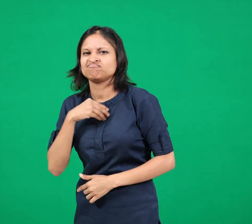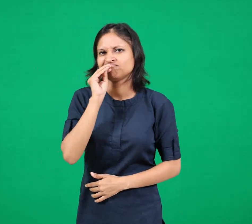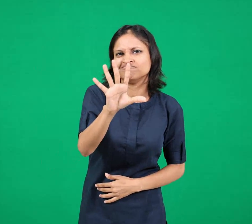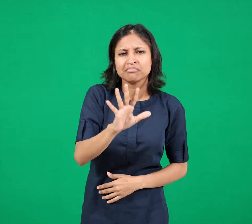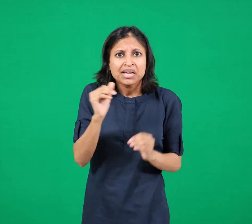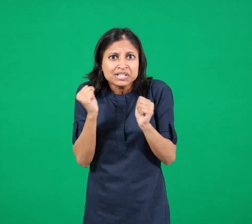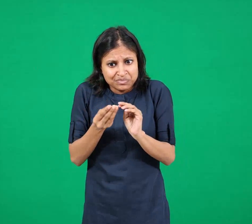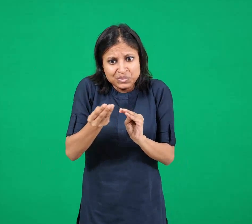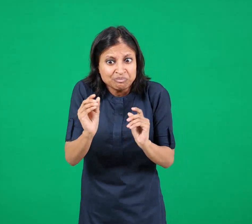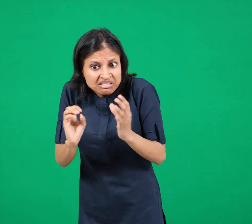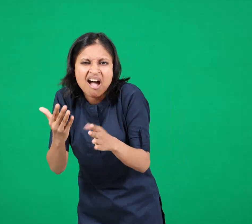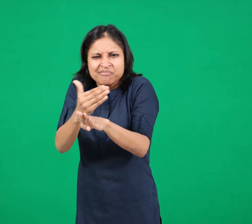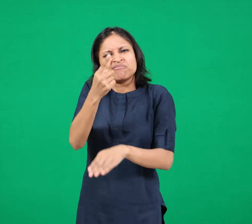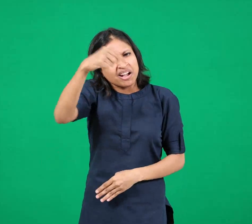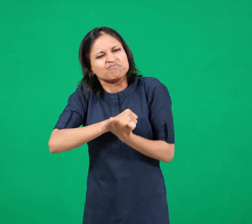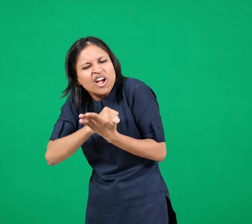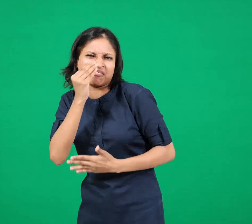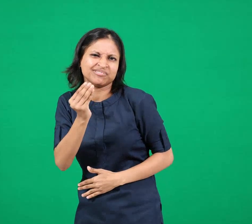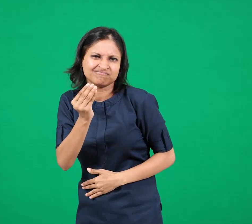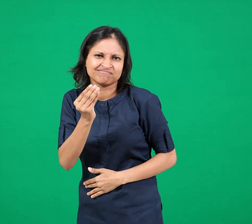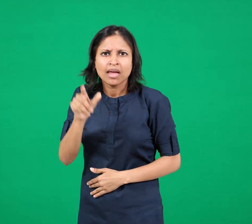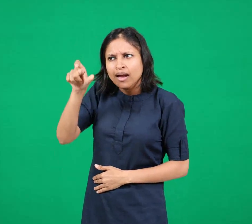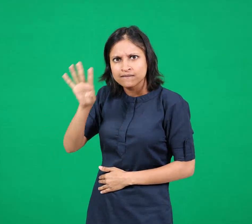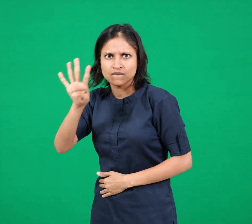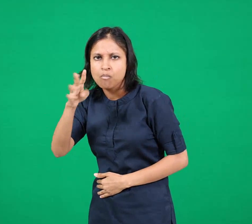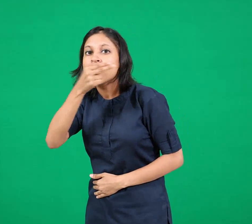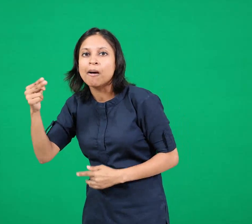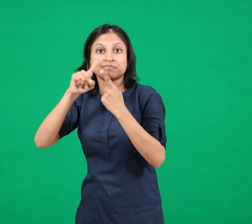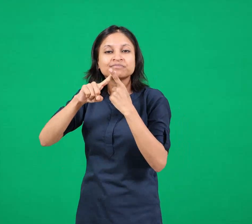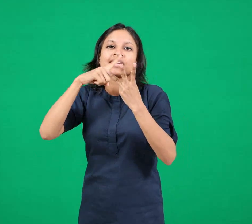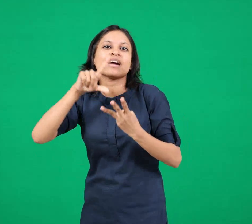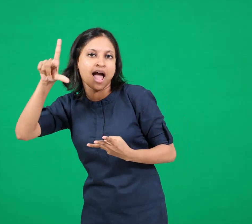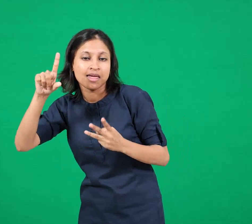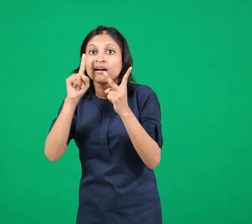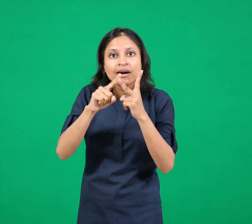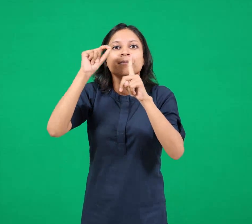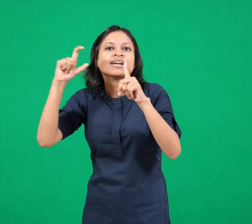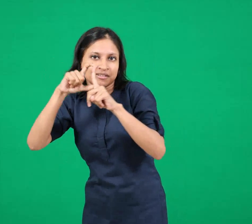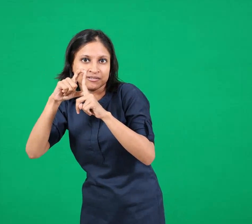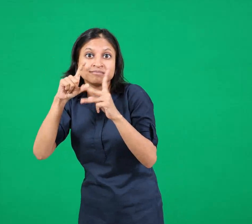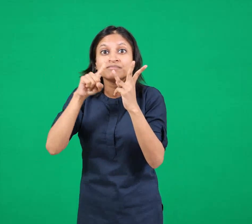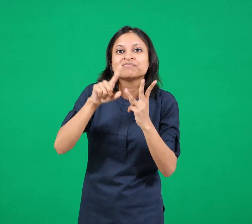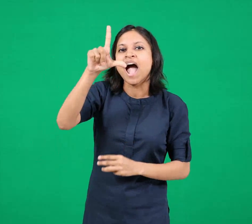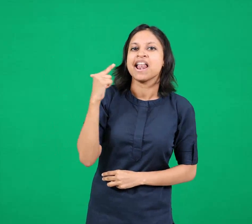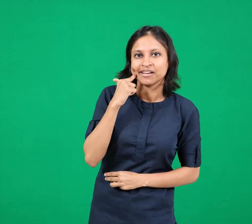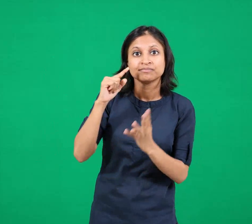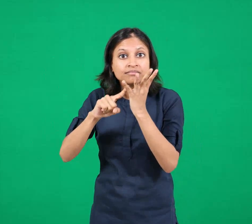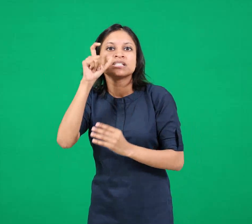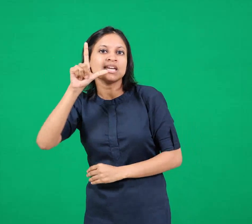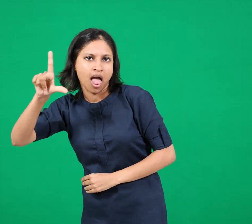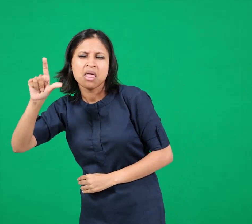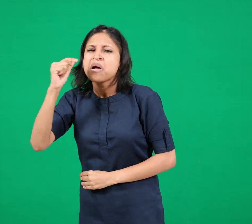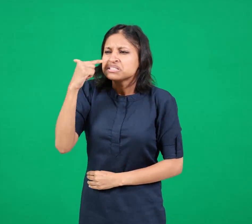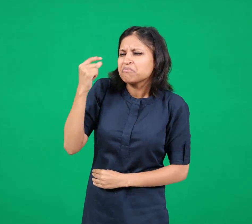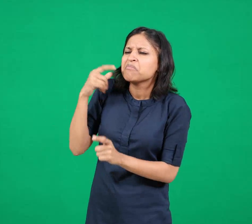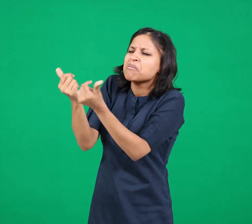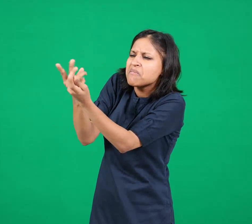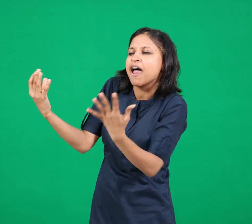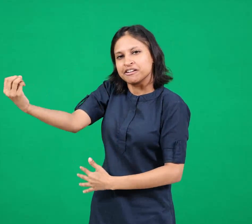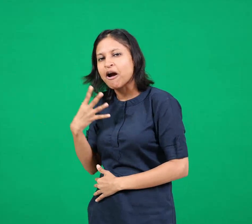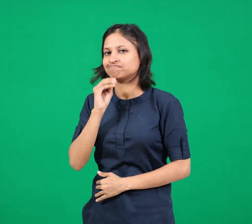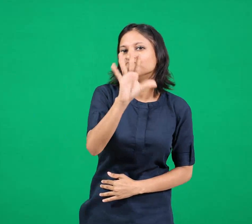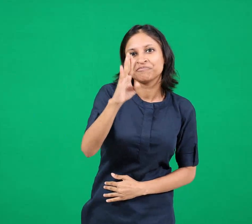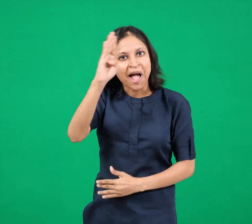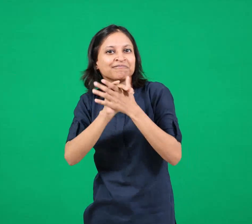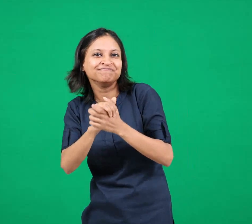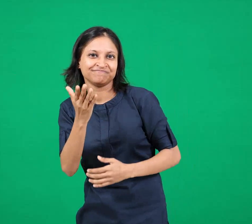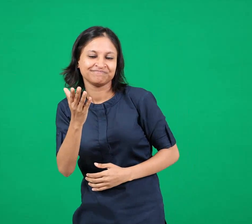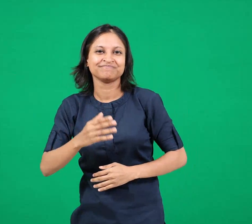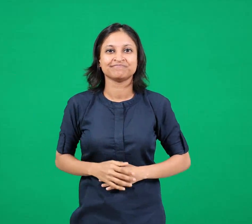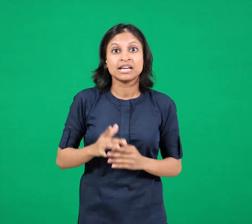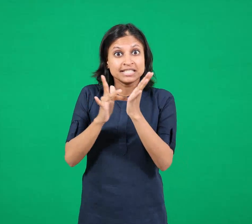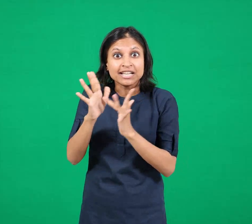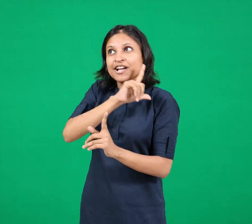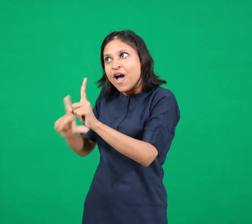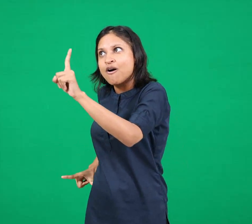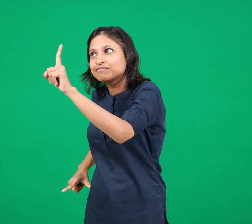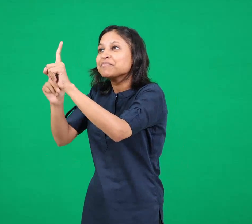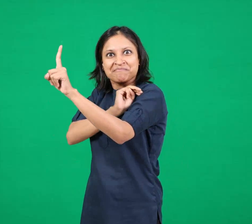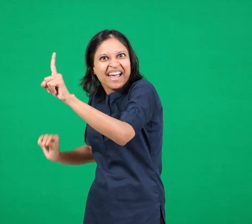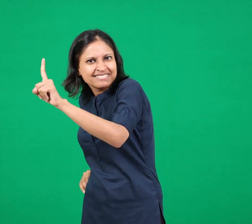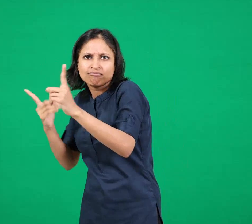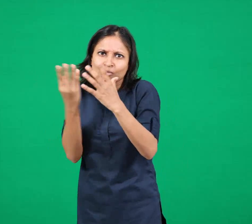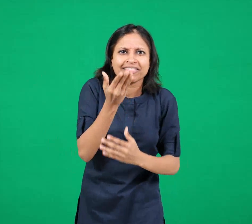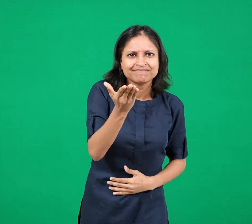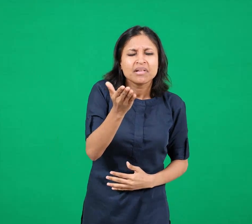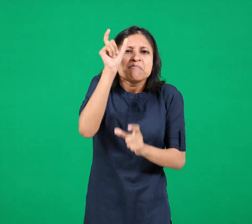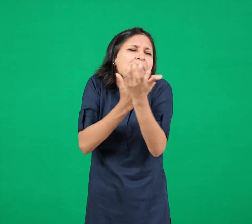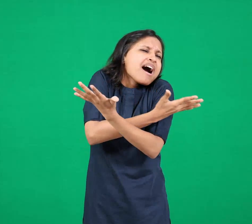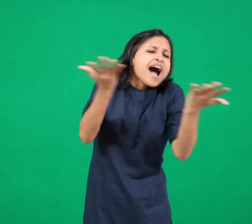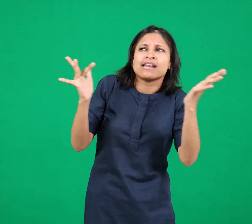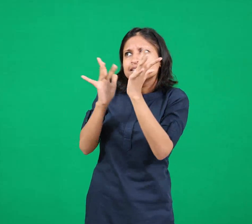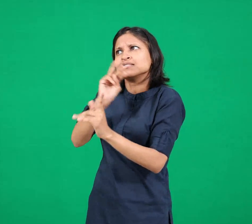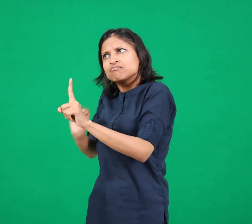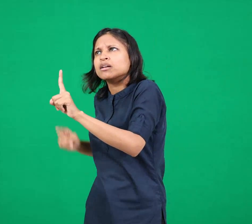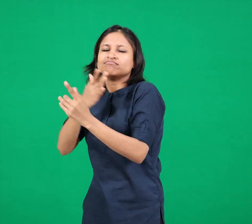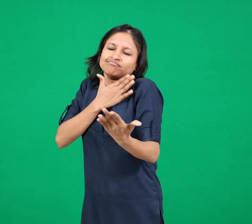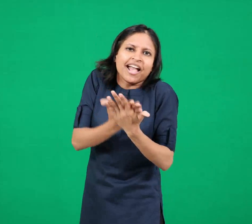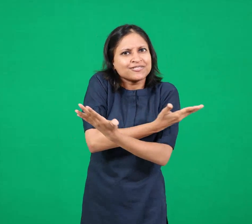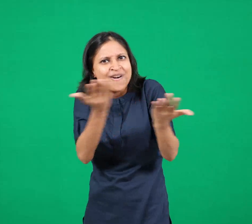Make every effort to come to me before winter. Eubulus sends you greetings, as do Pudens, Linus, Claudia, and all the brothers.